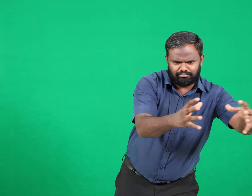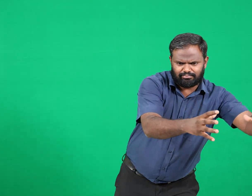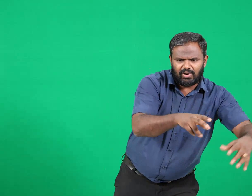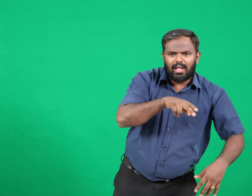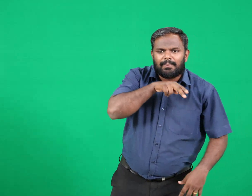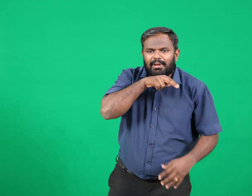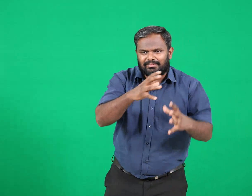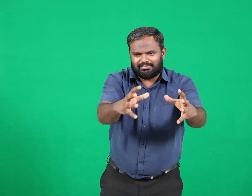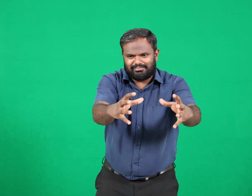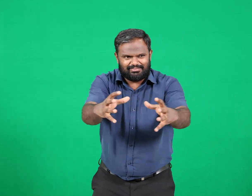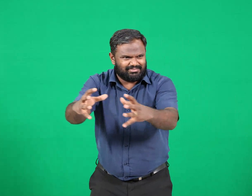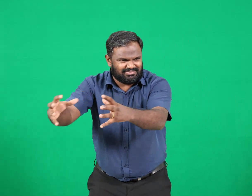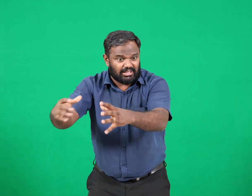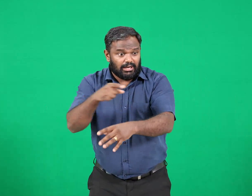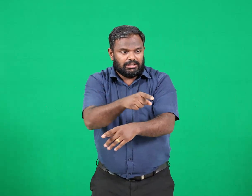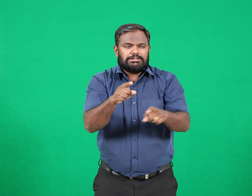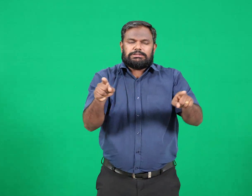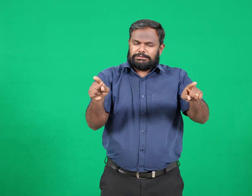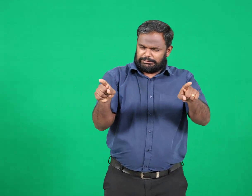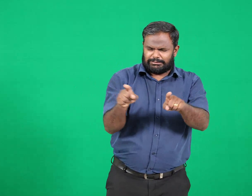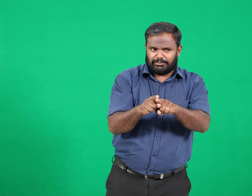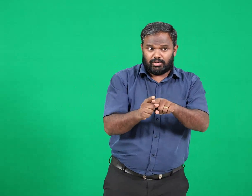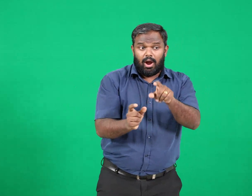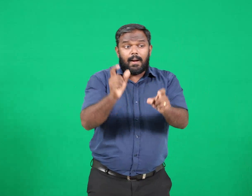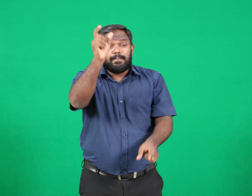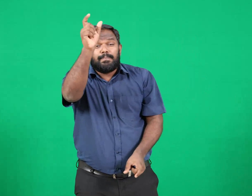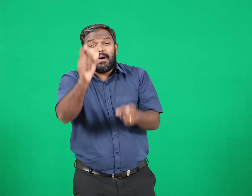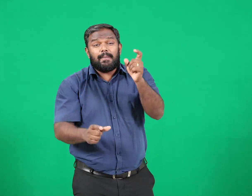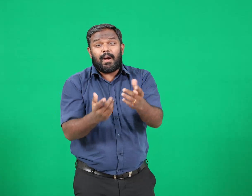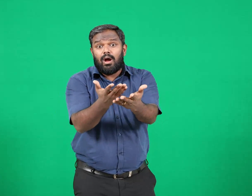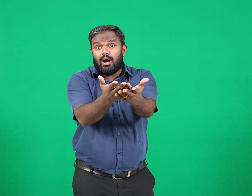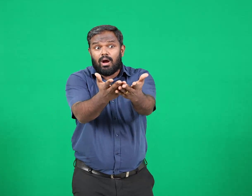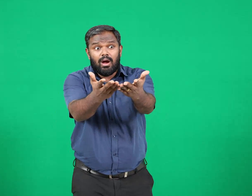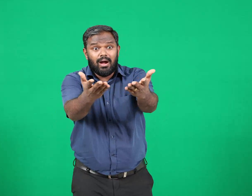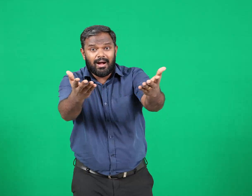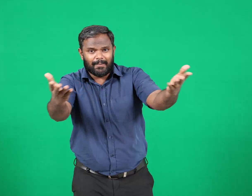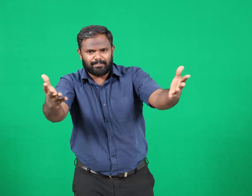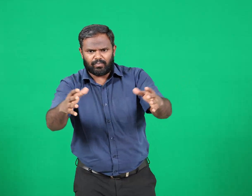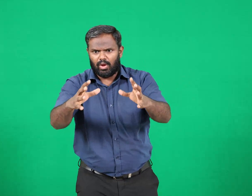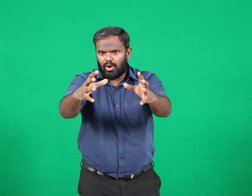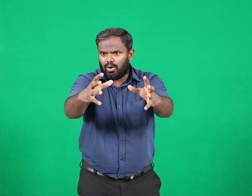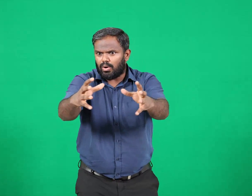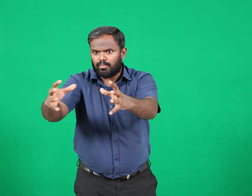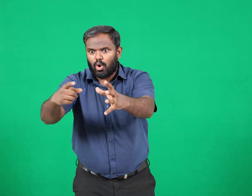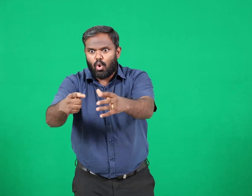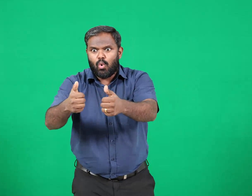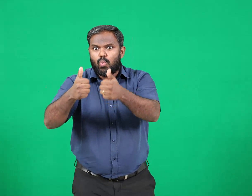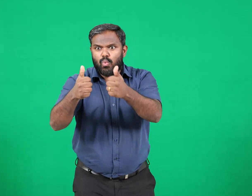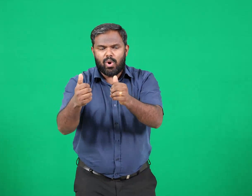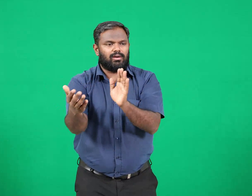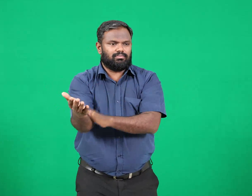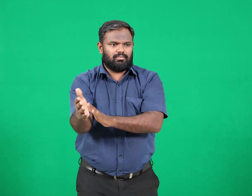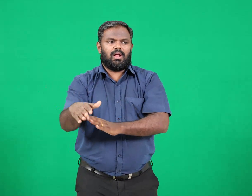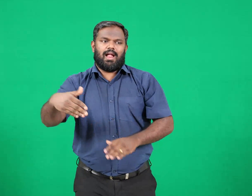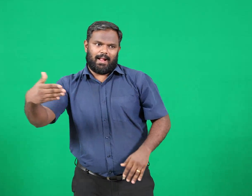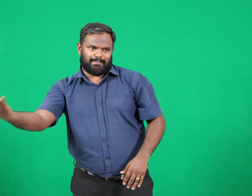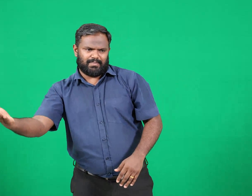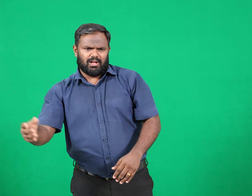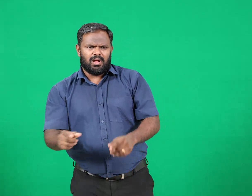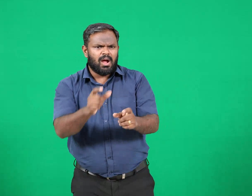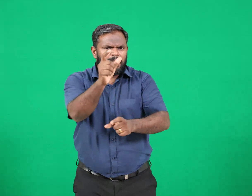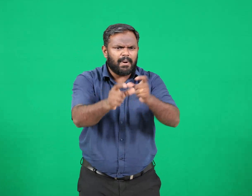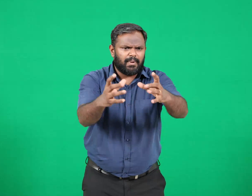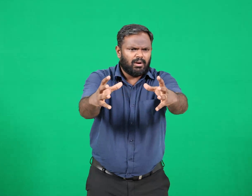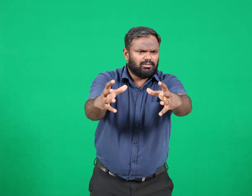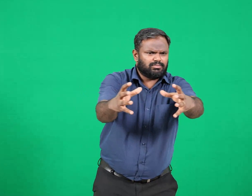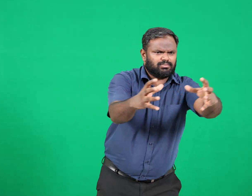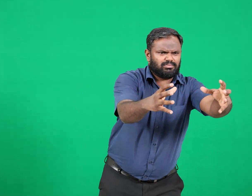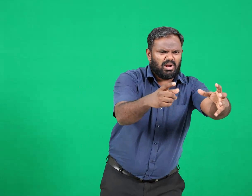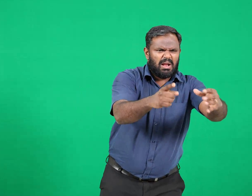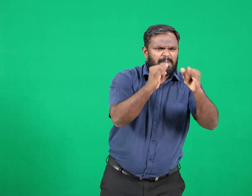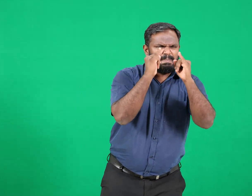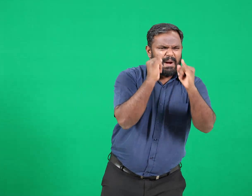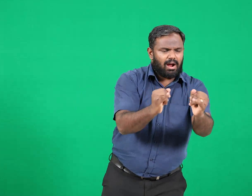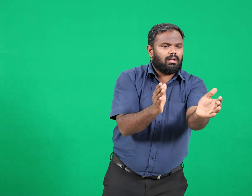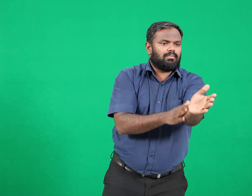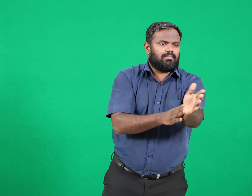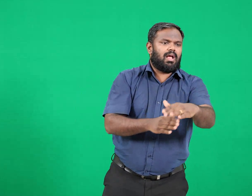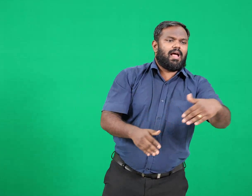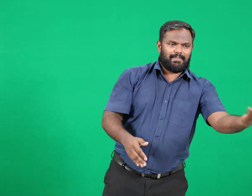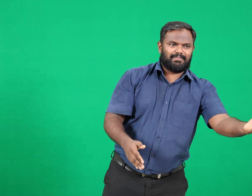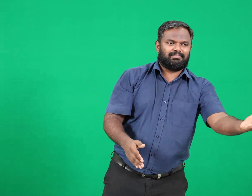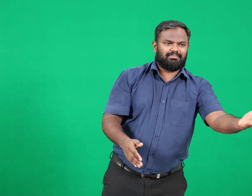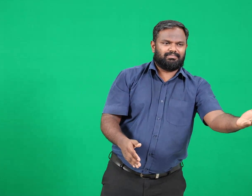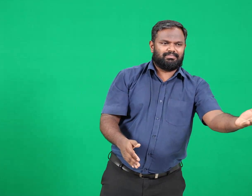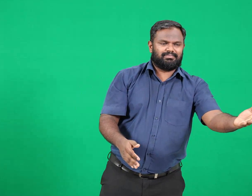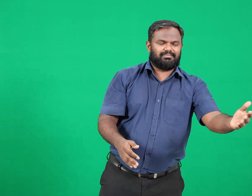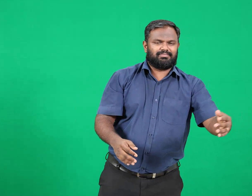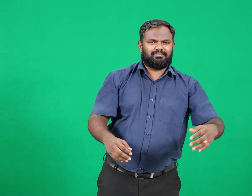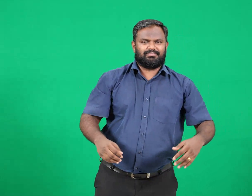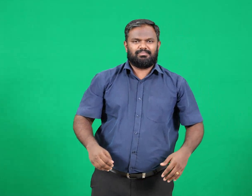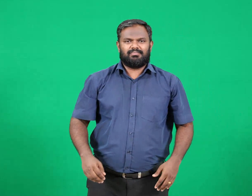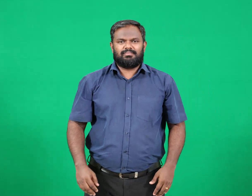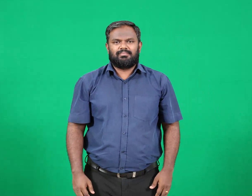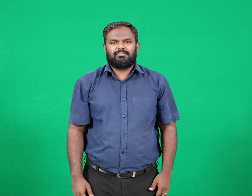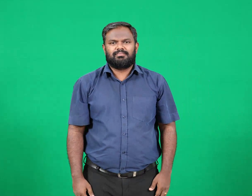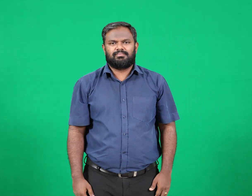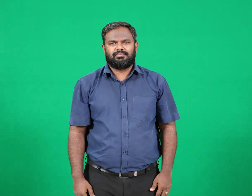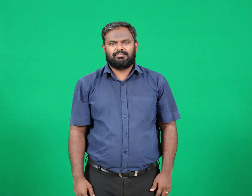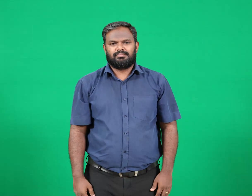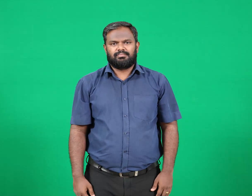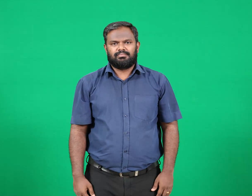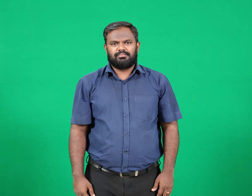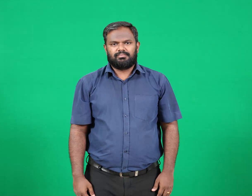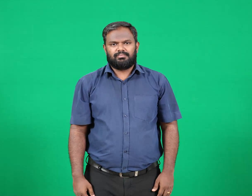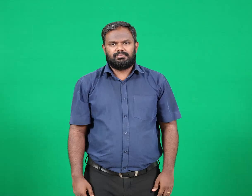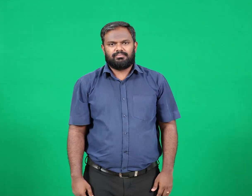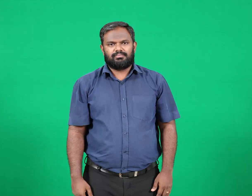He will place the sheep on His right and the goats on His left.